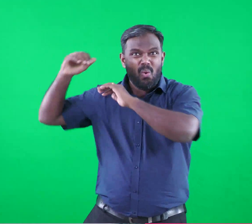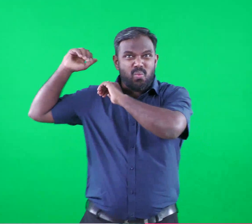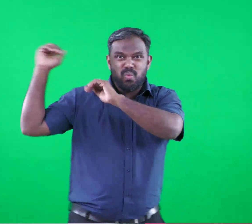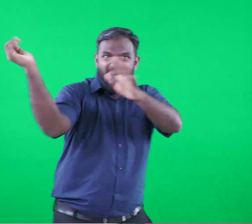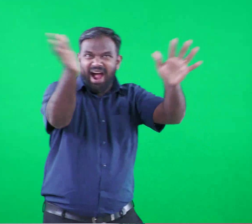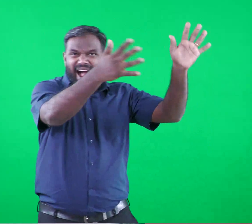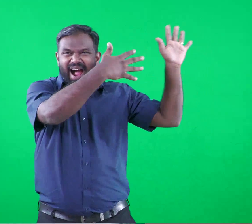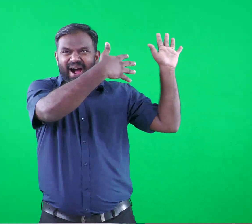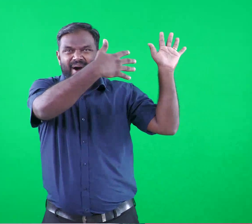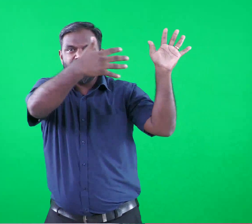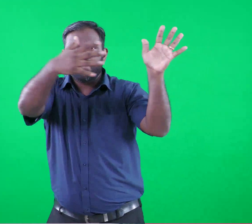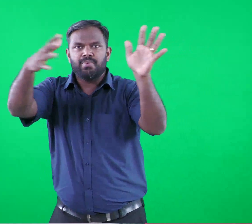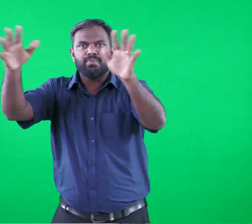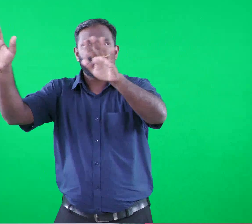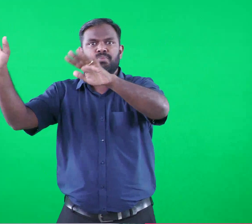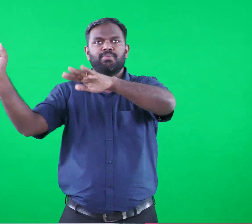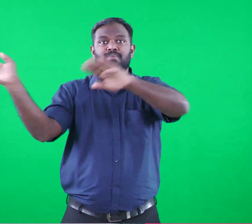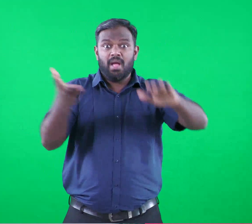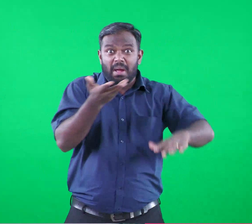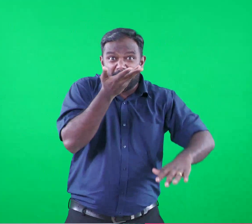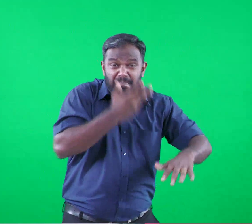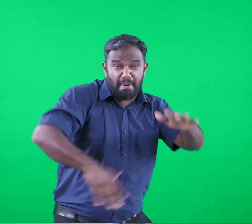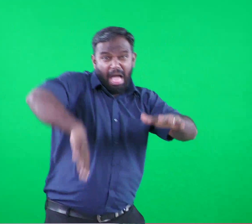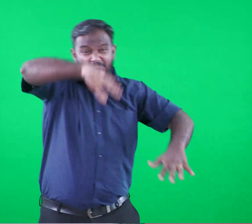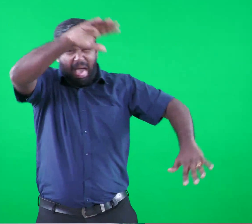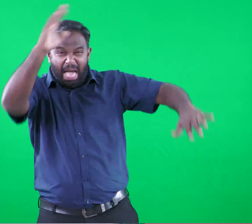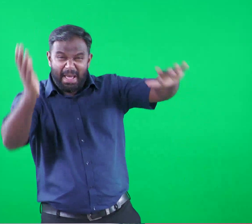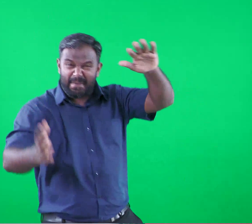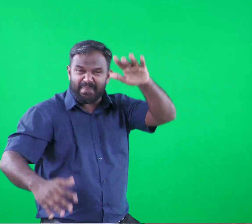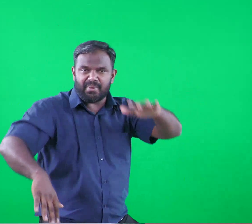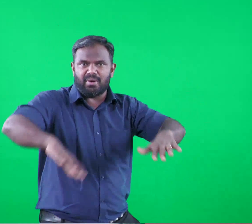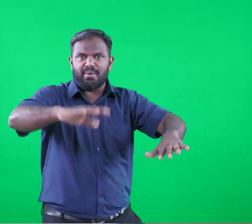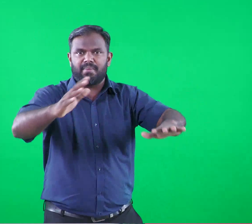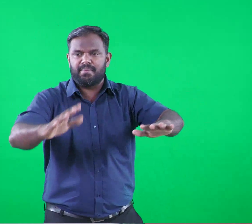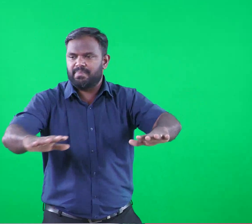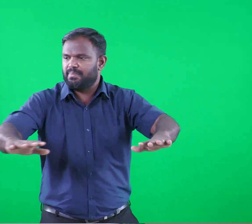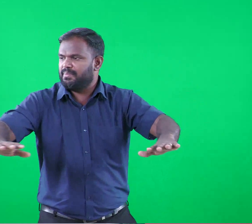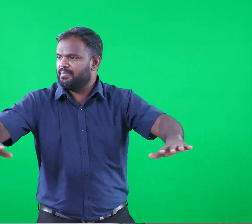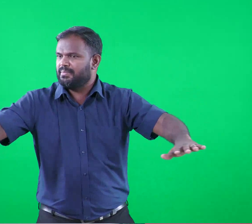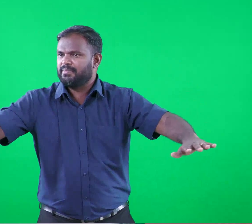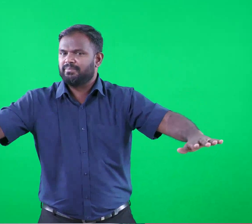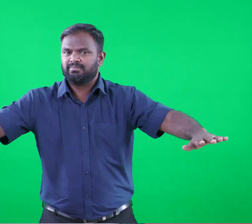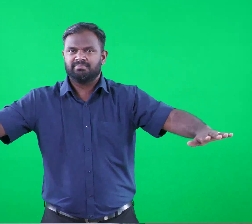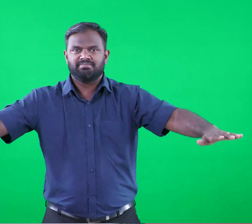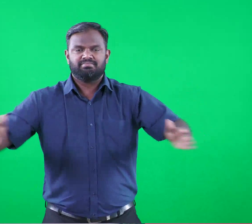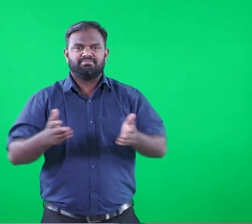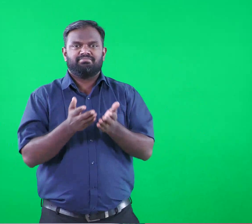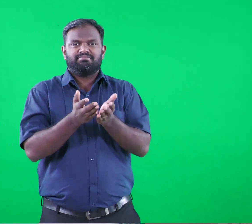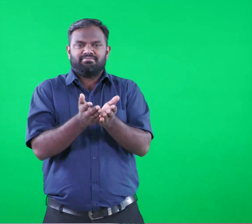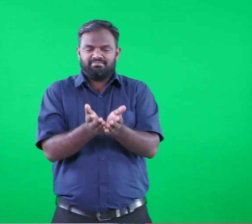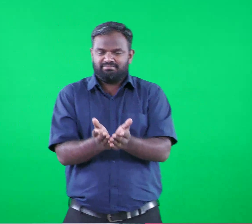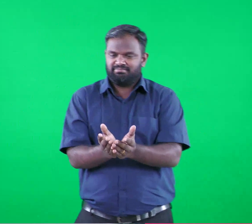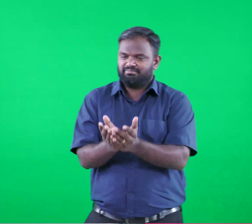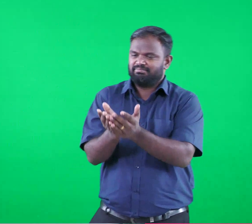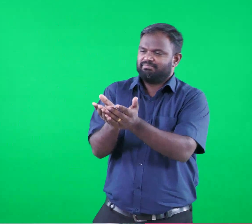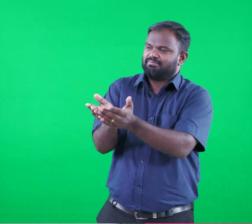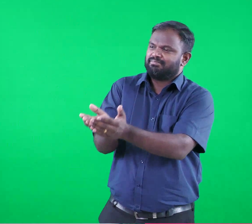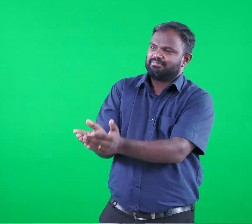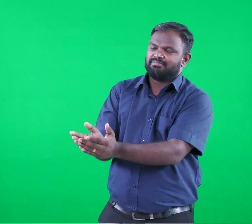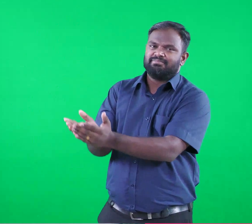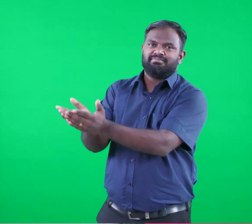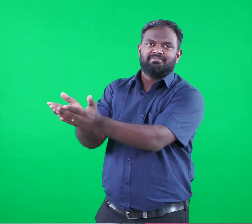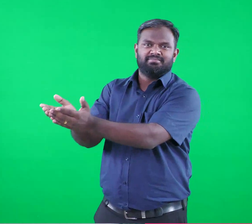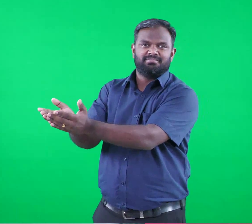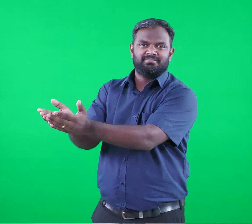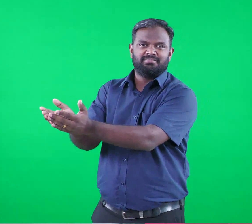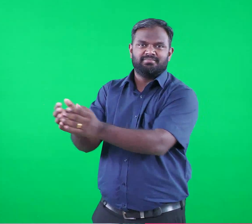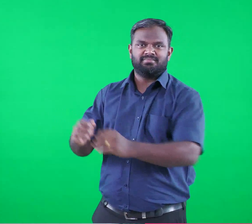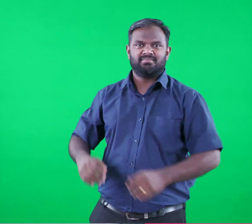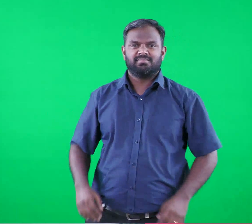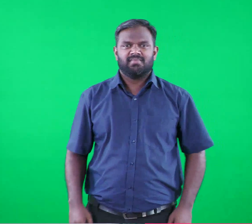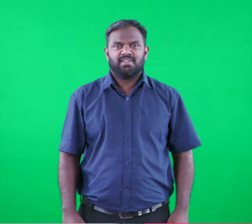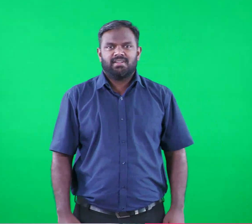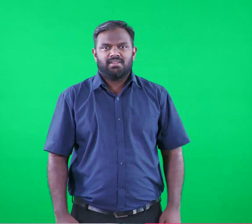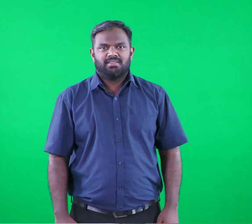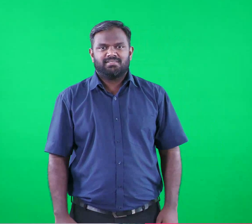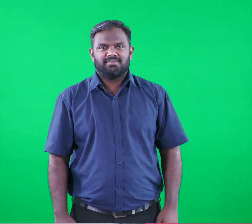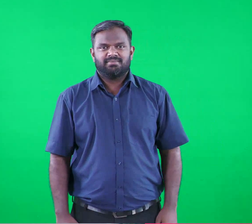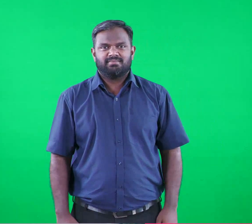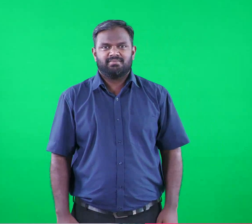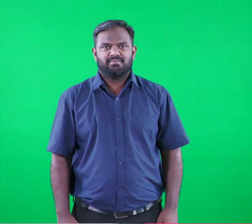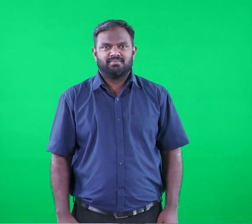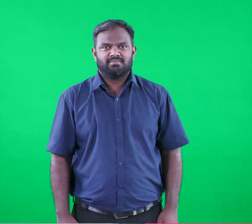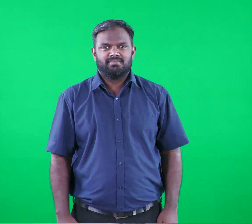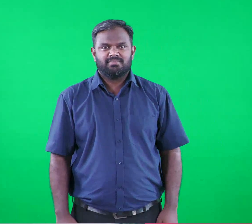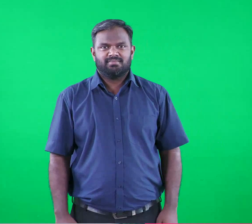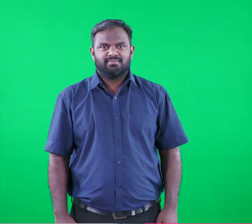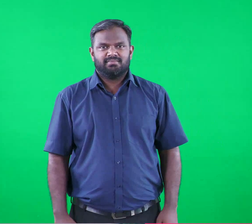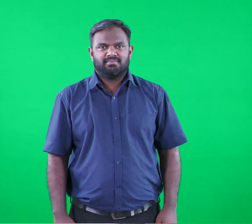And the wind died down, and it was perfectly calm.